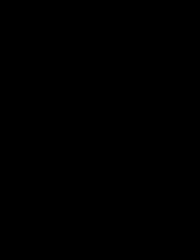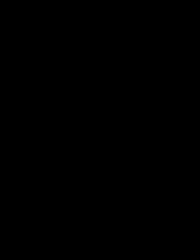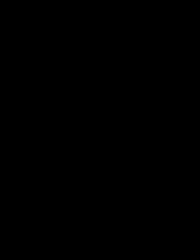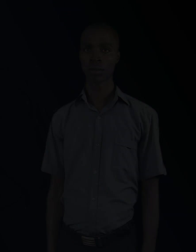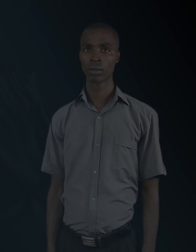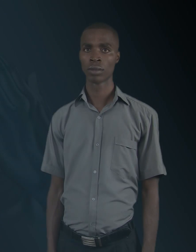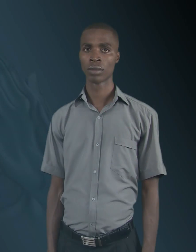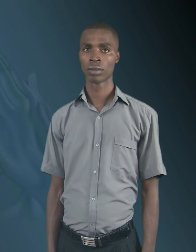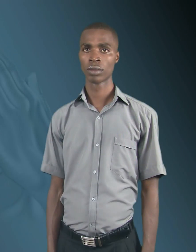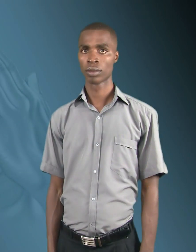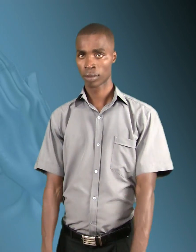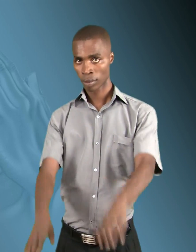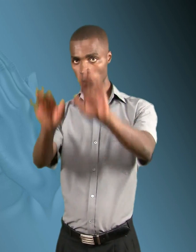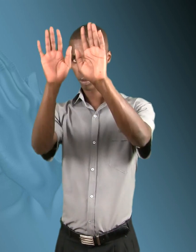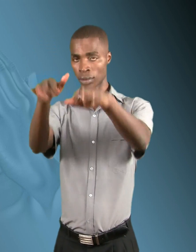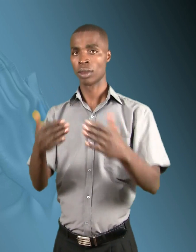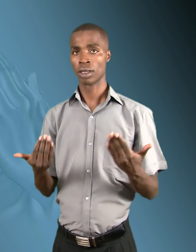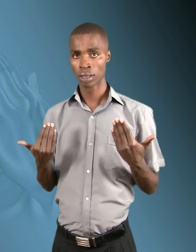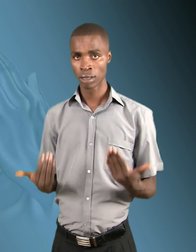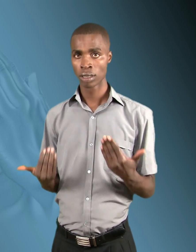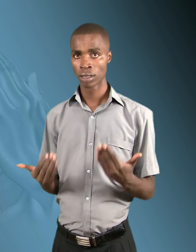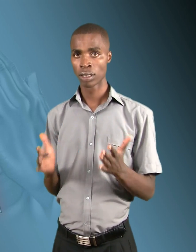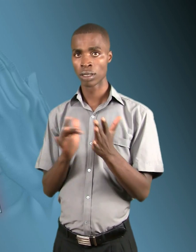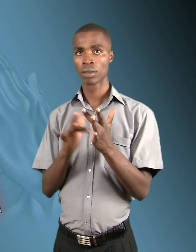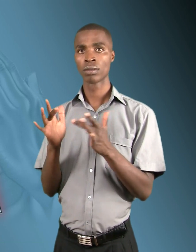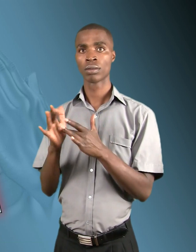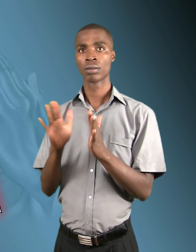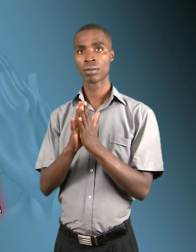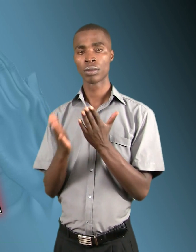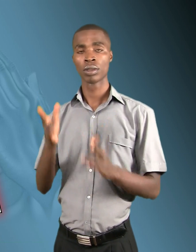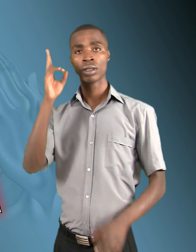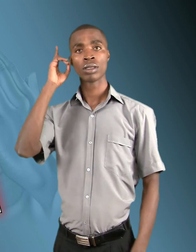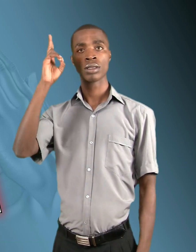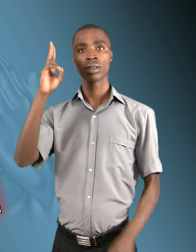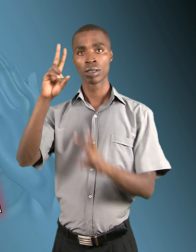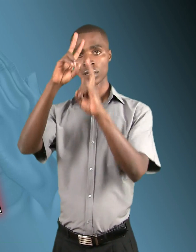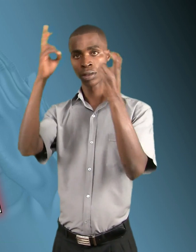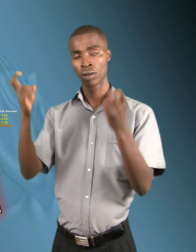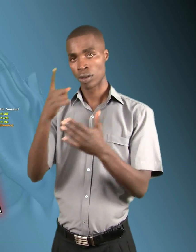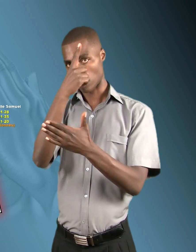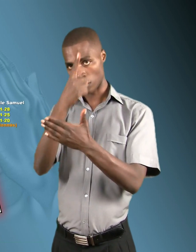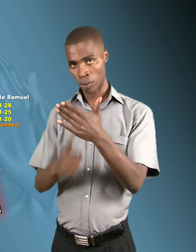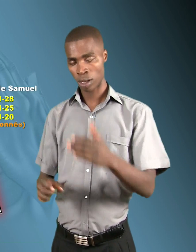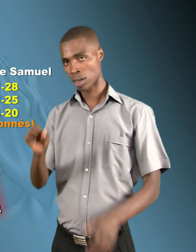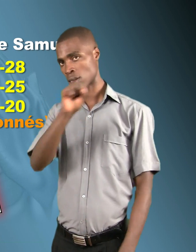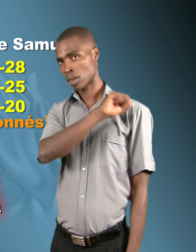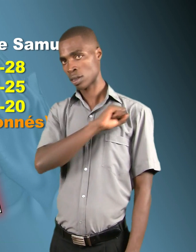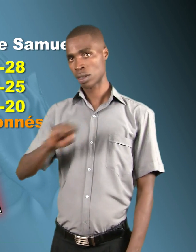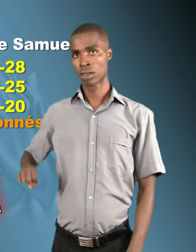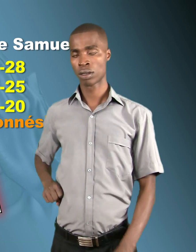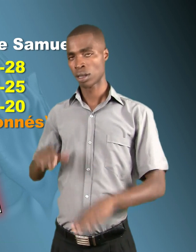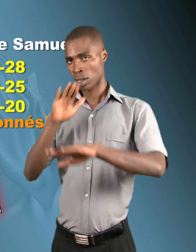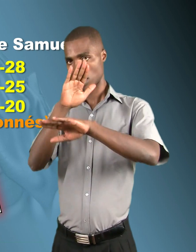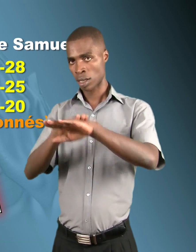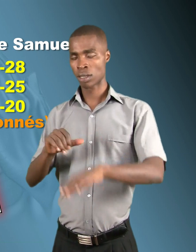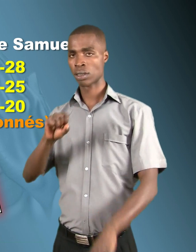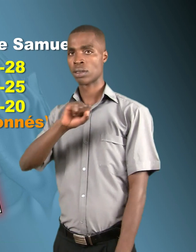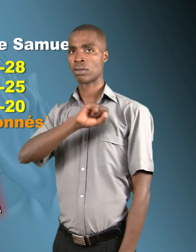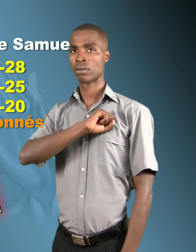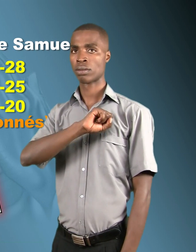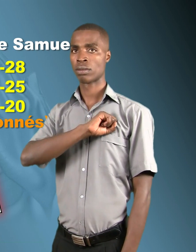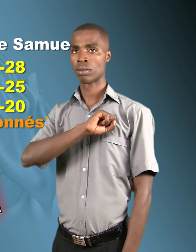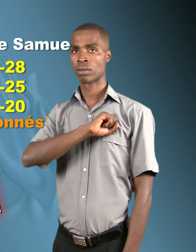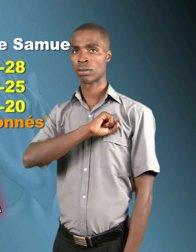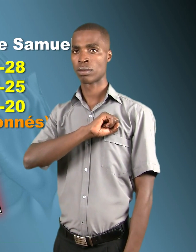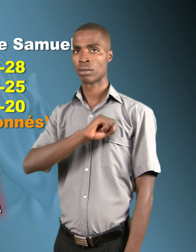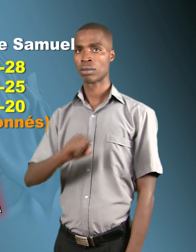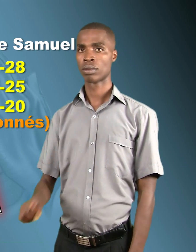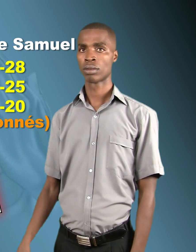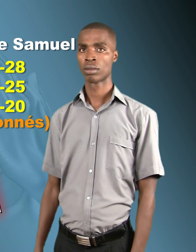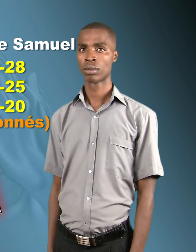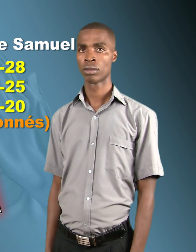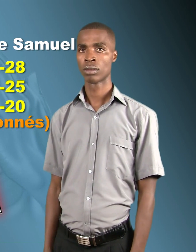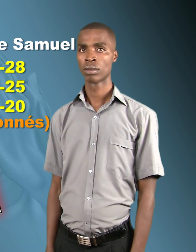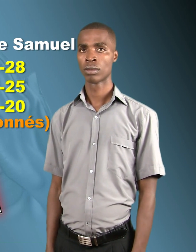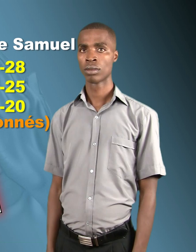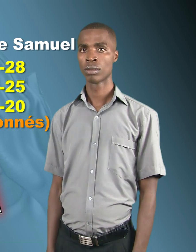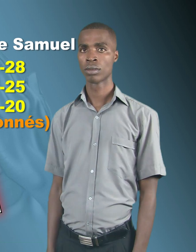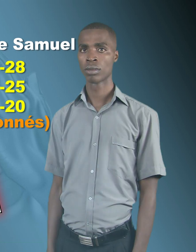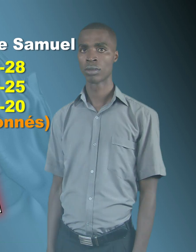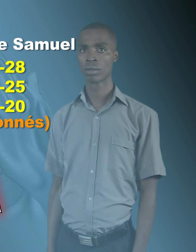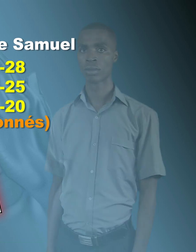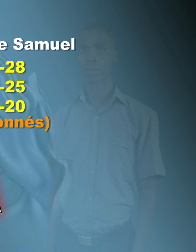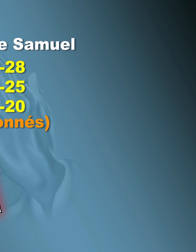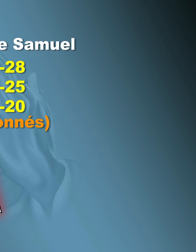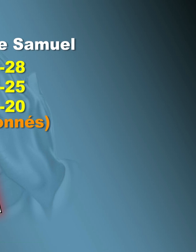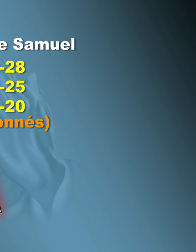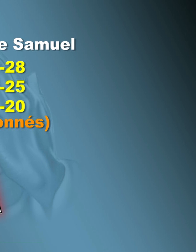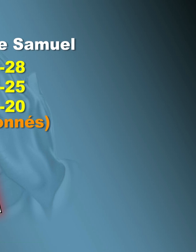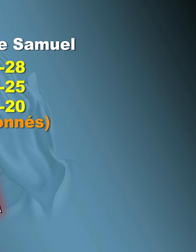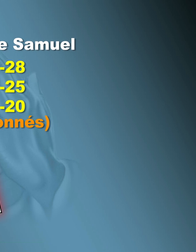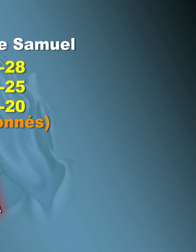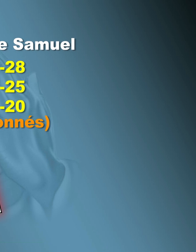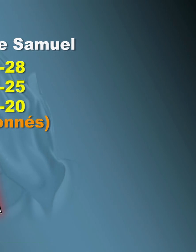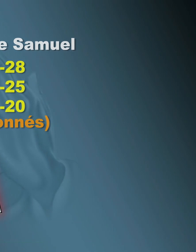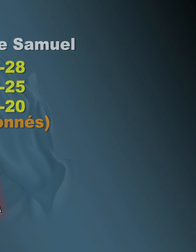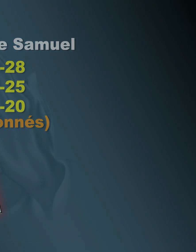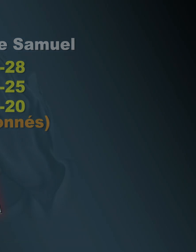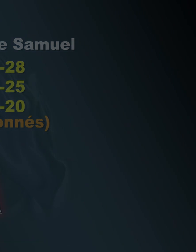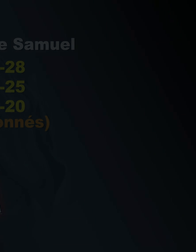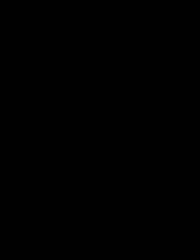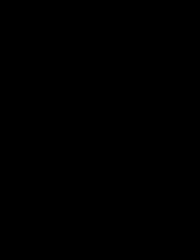The Lord calls Samuel